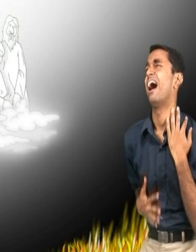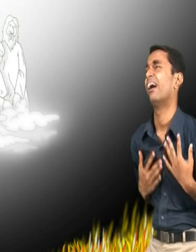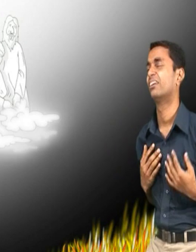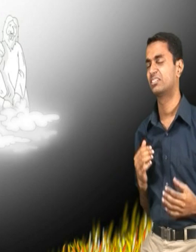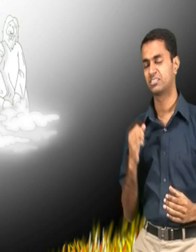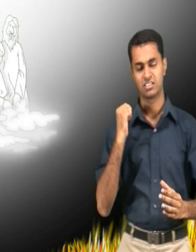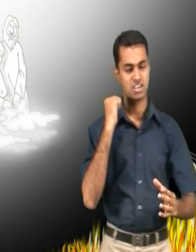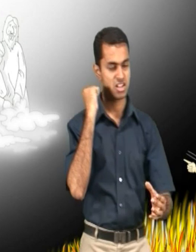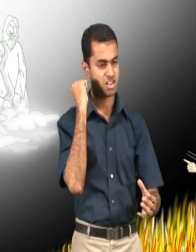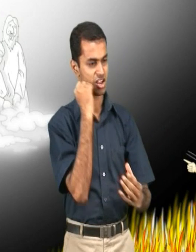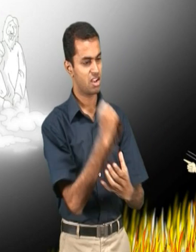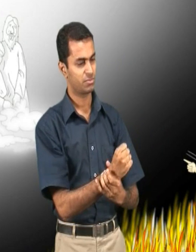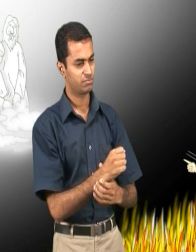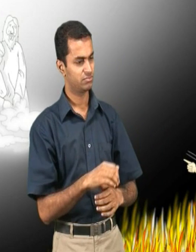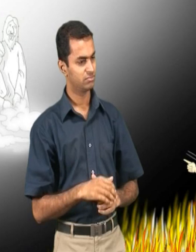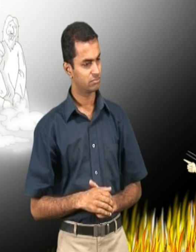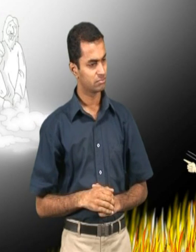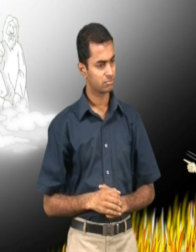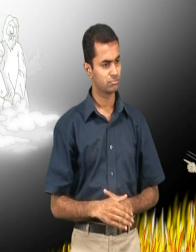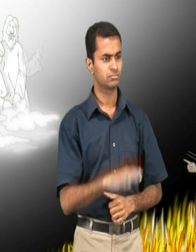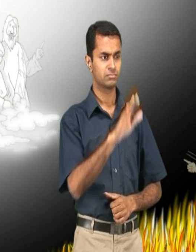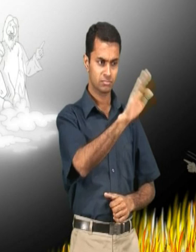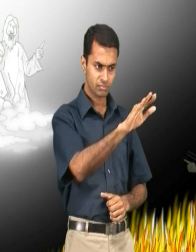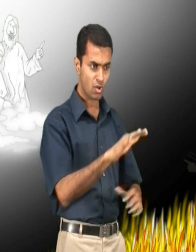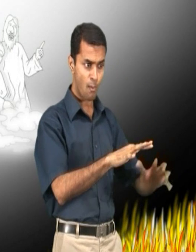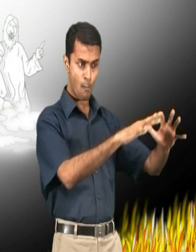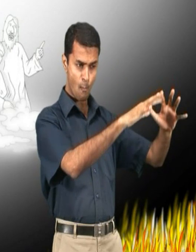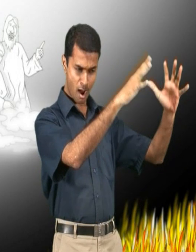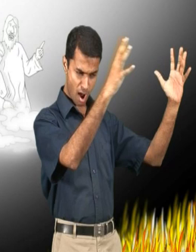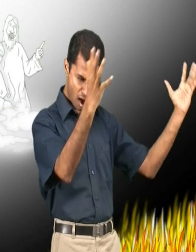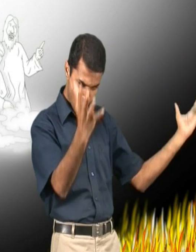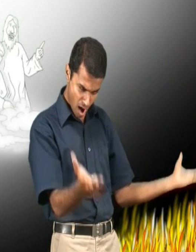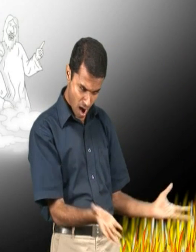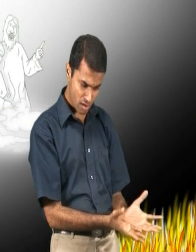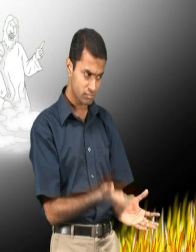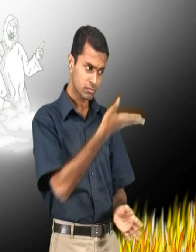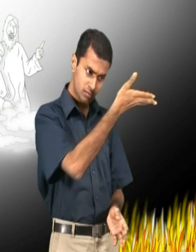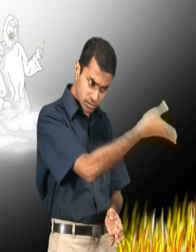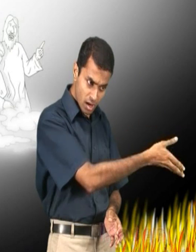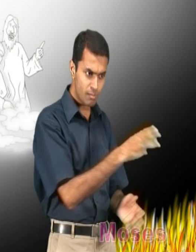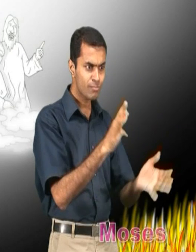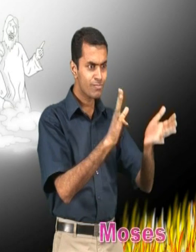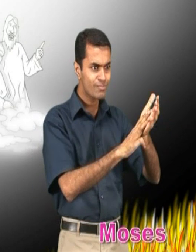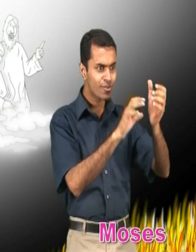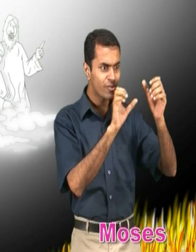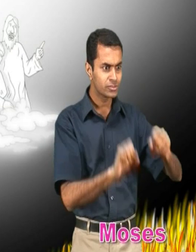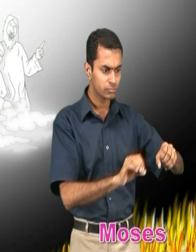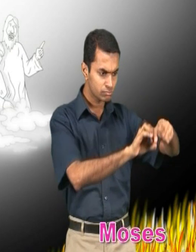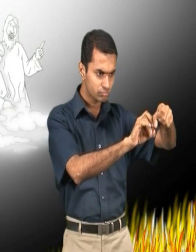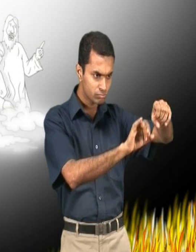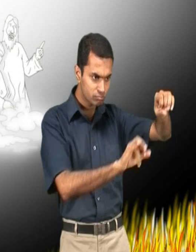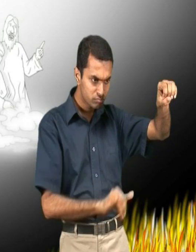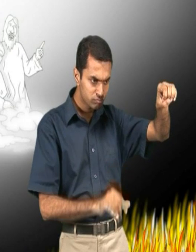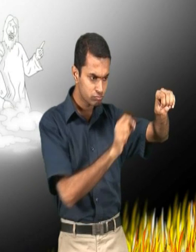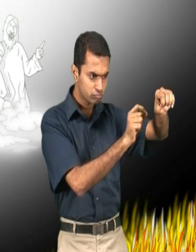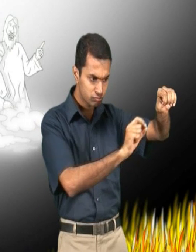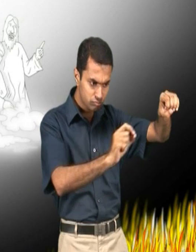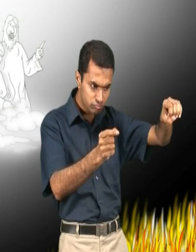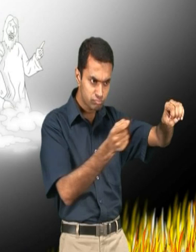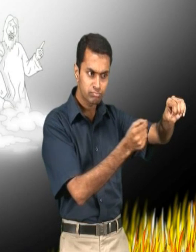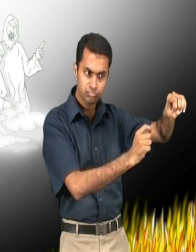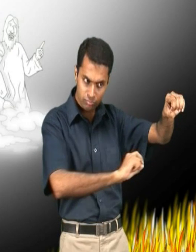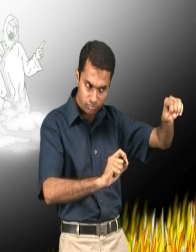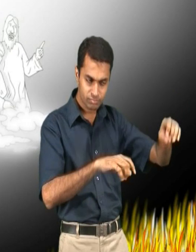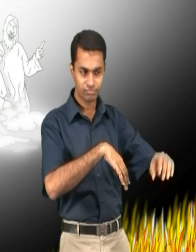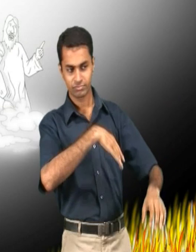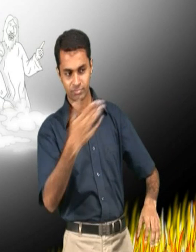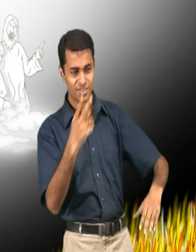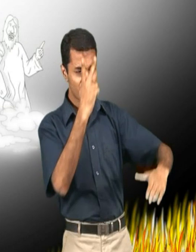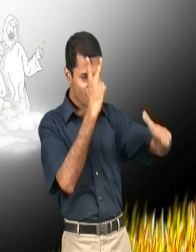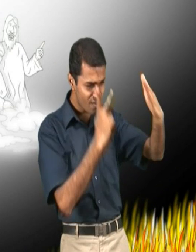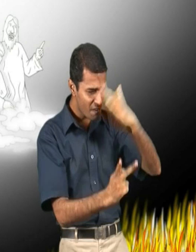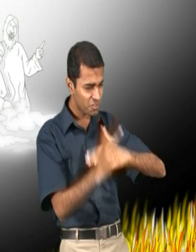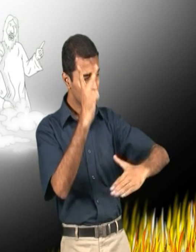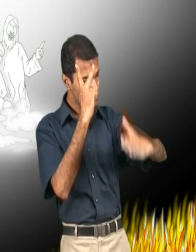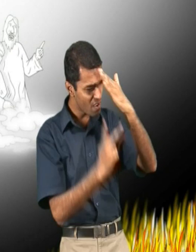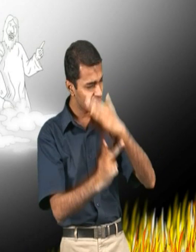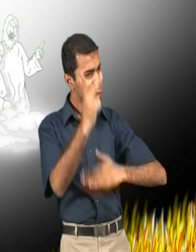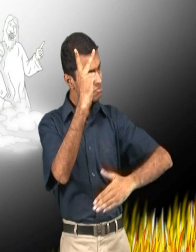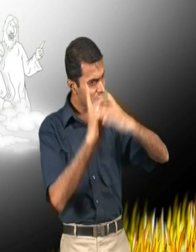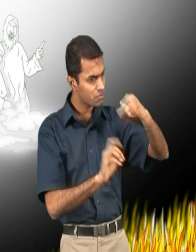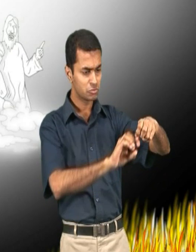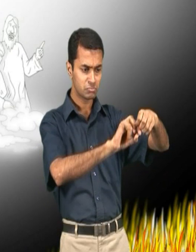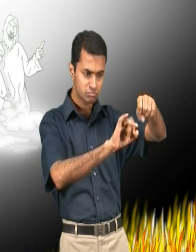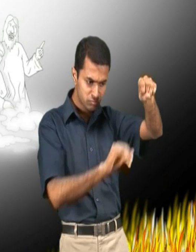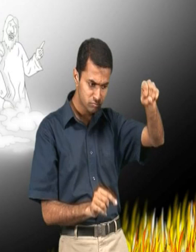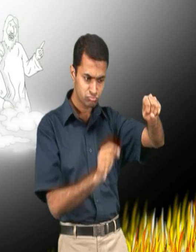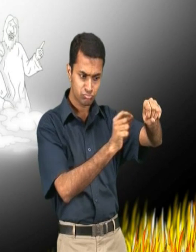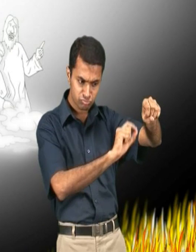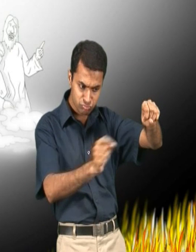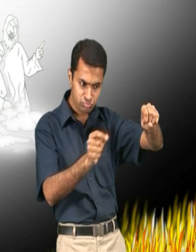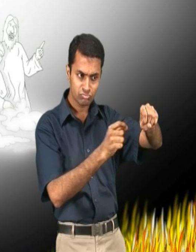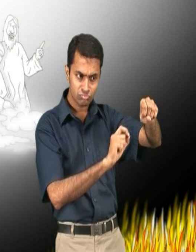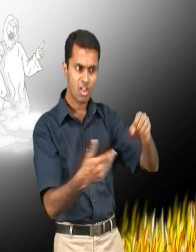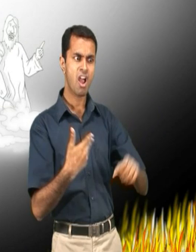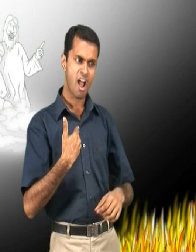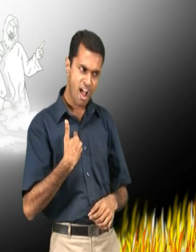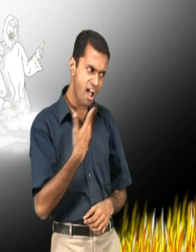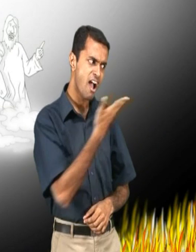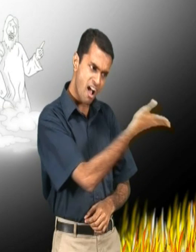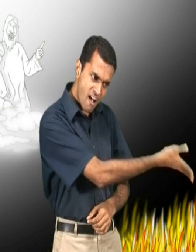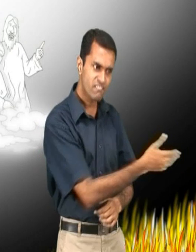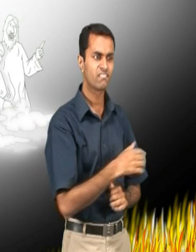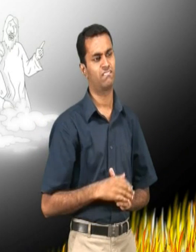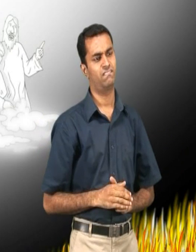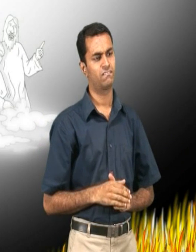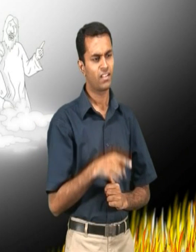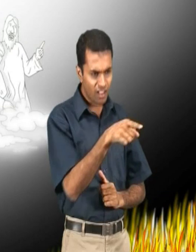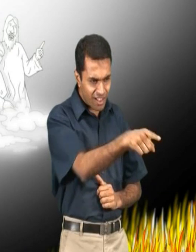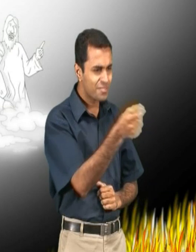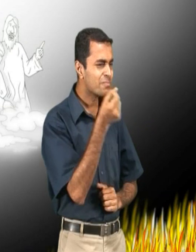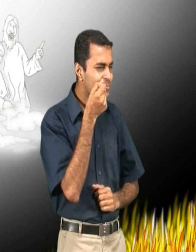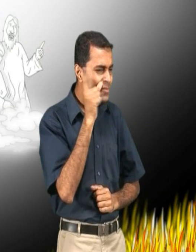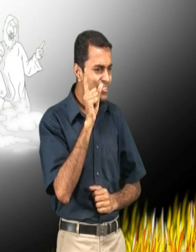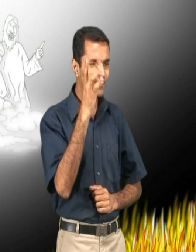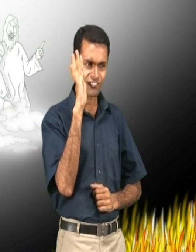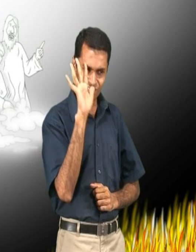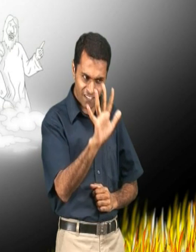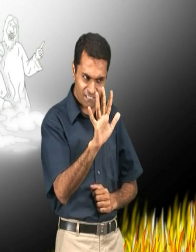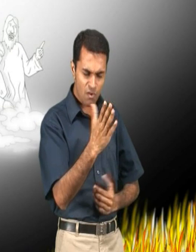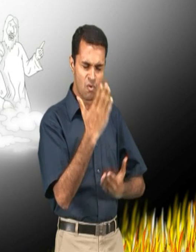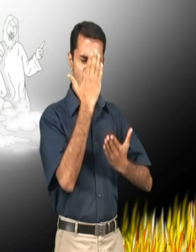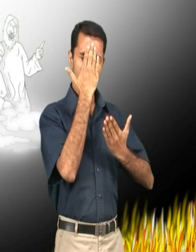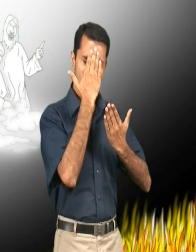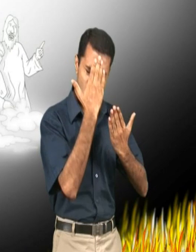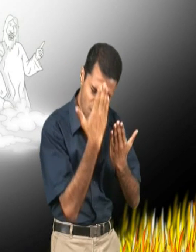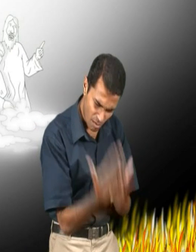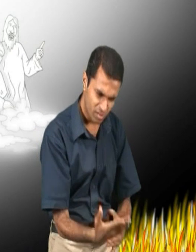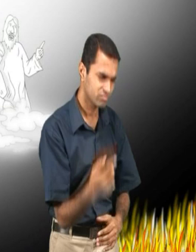But Abraham replied, ‘They have Moses and the prophets;